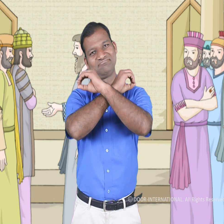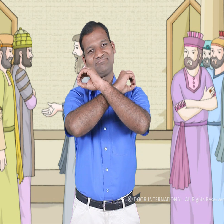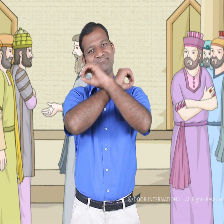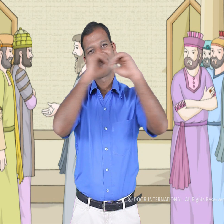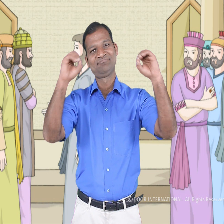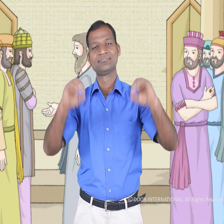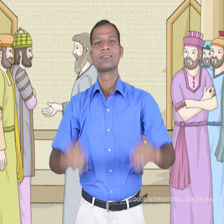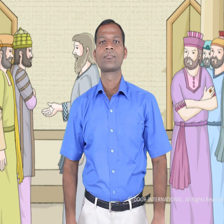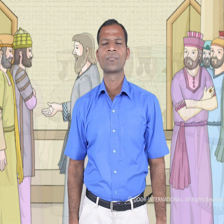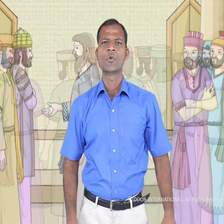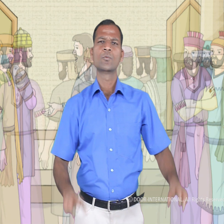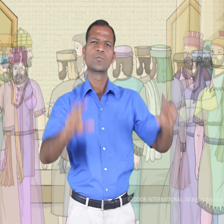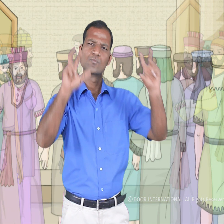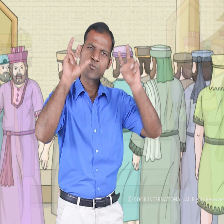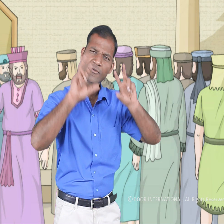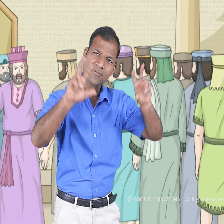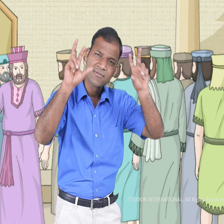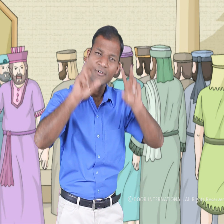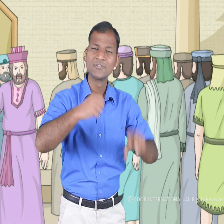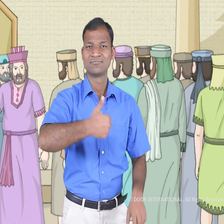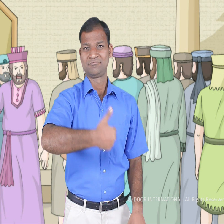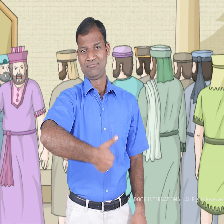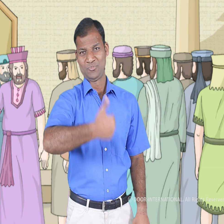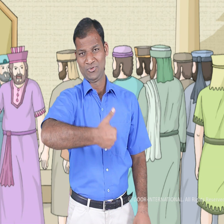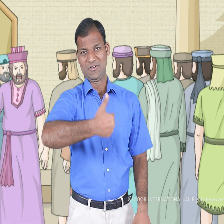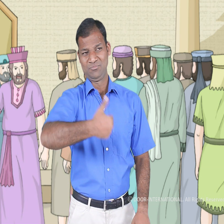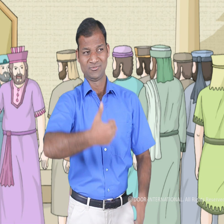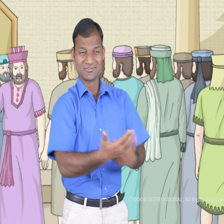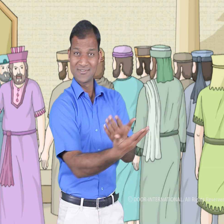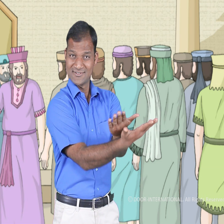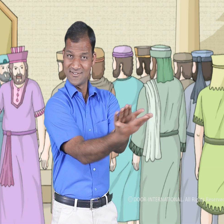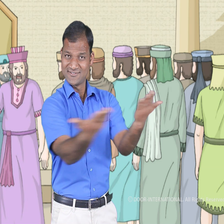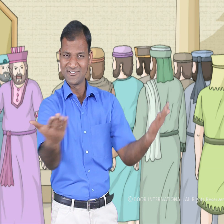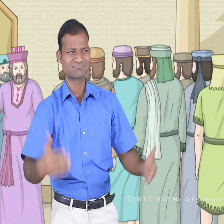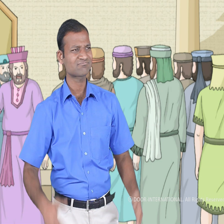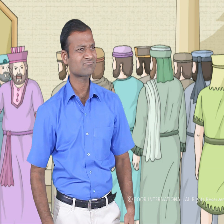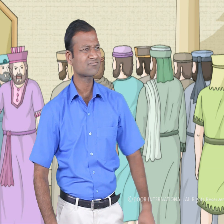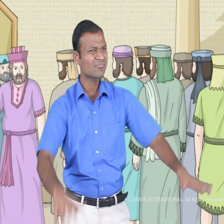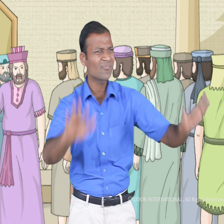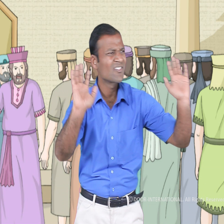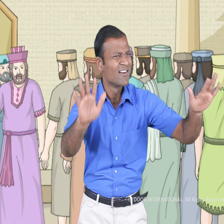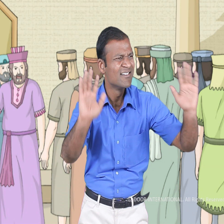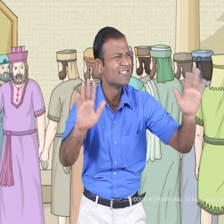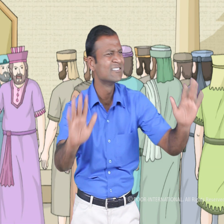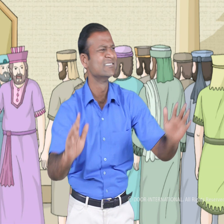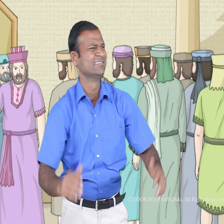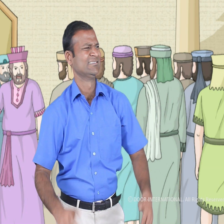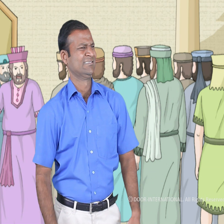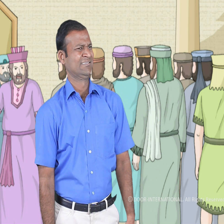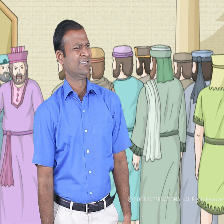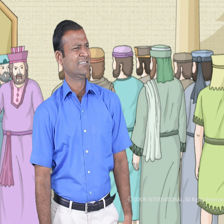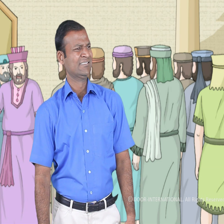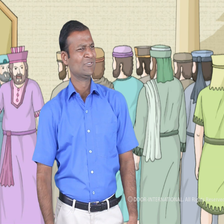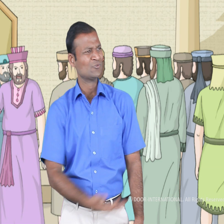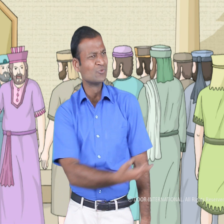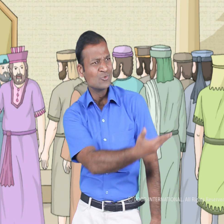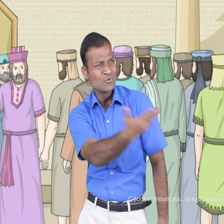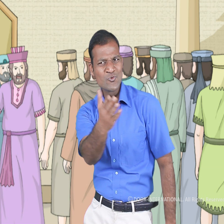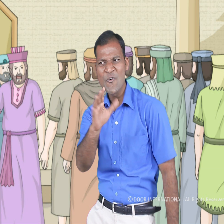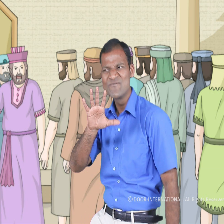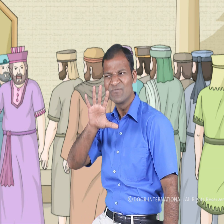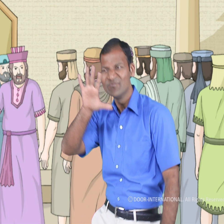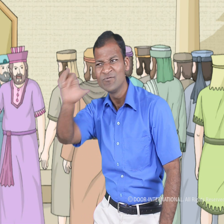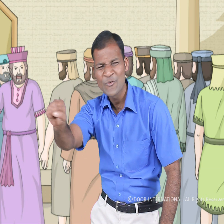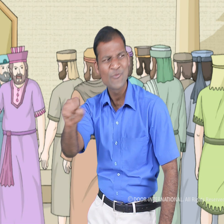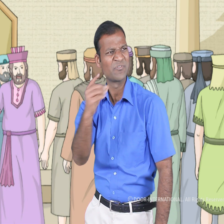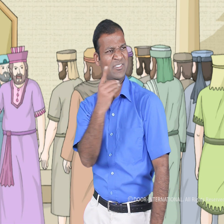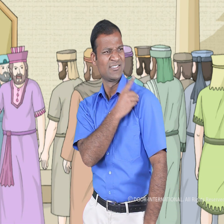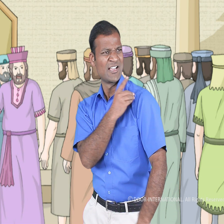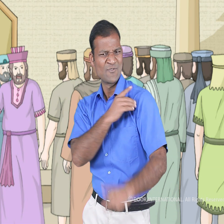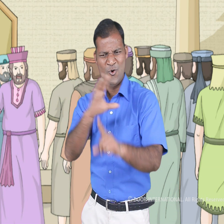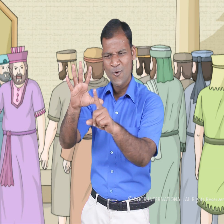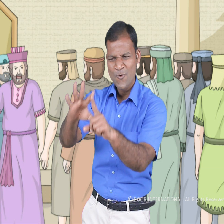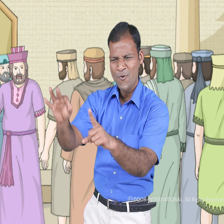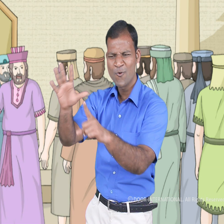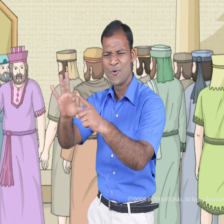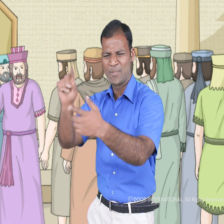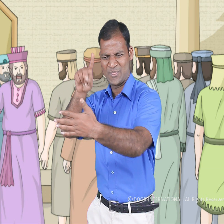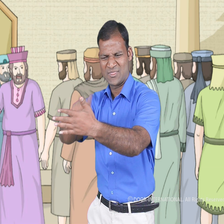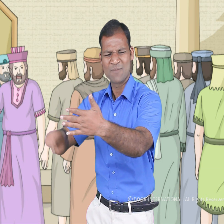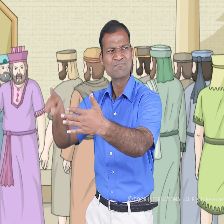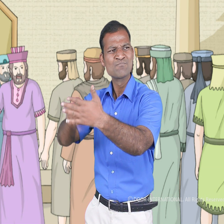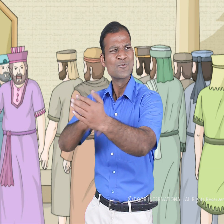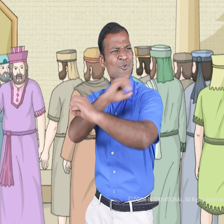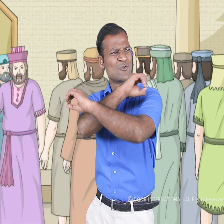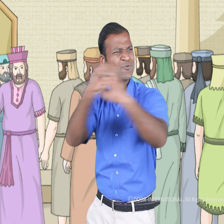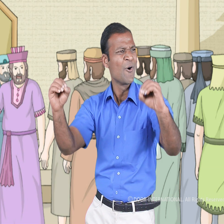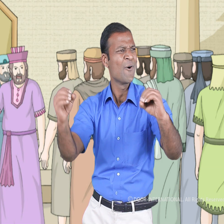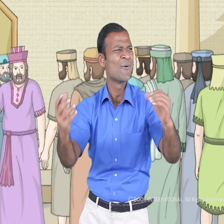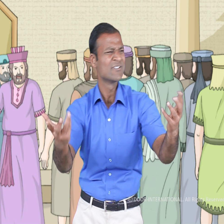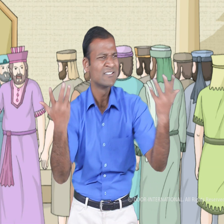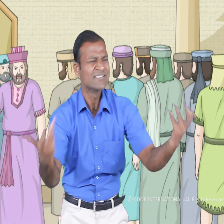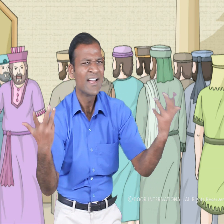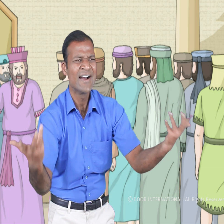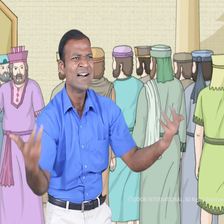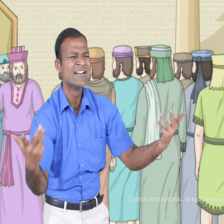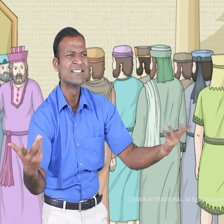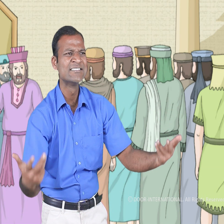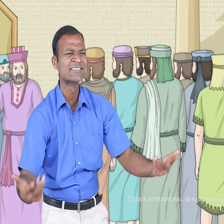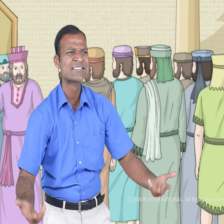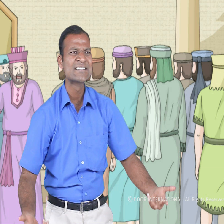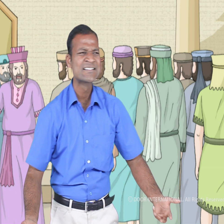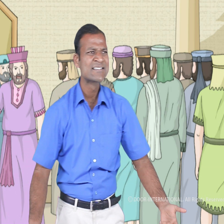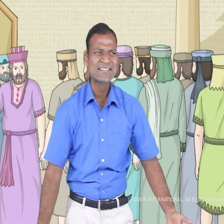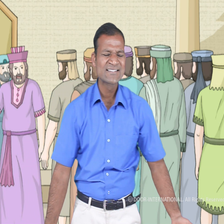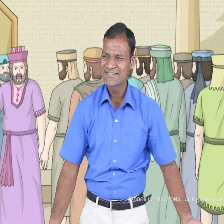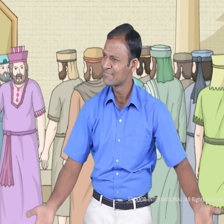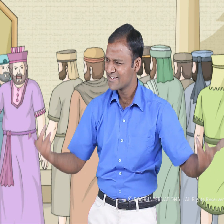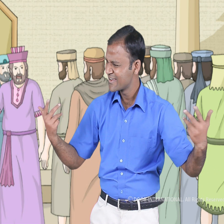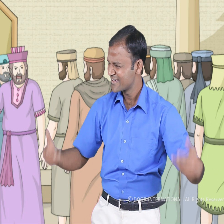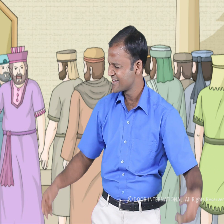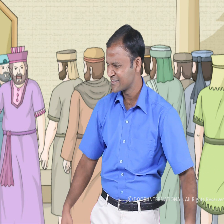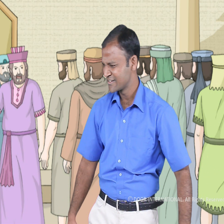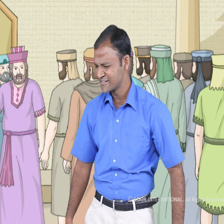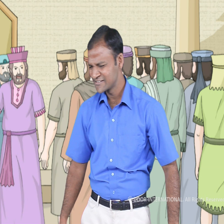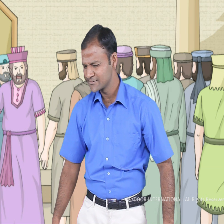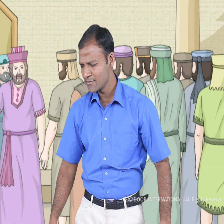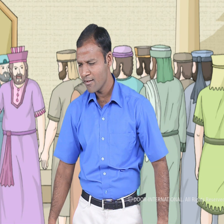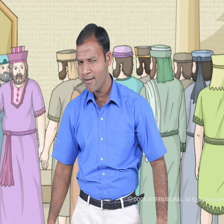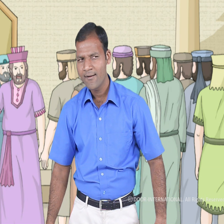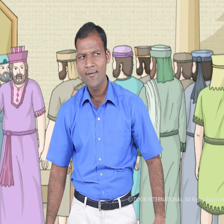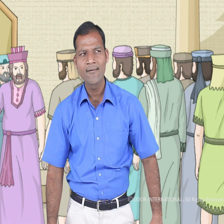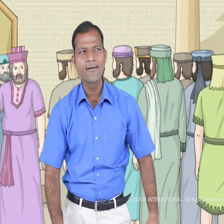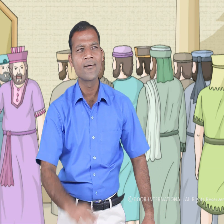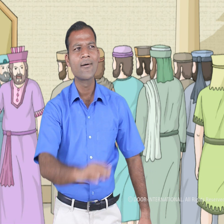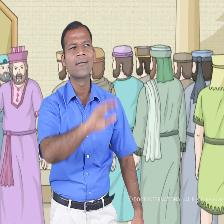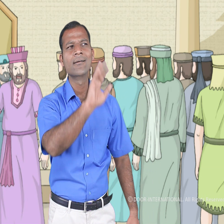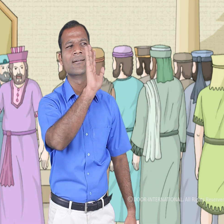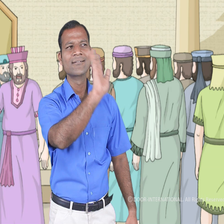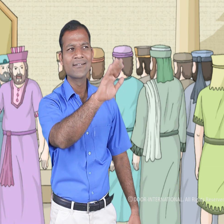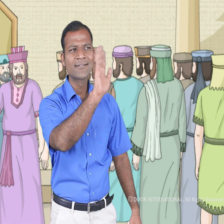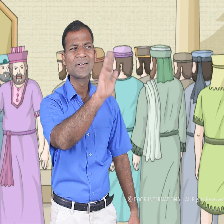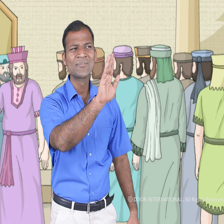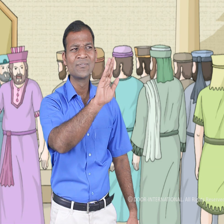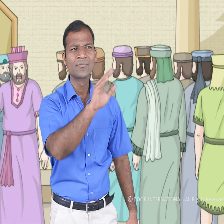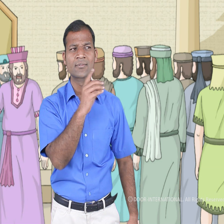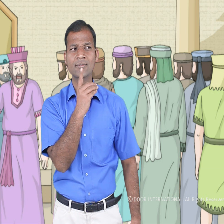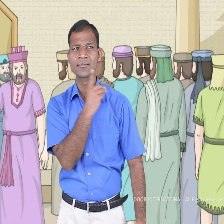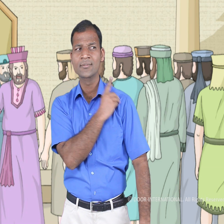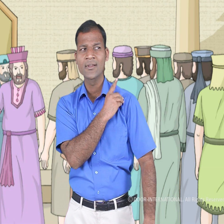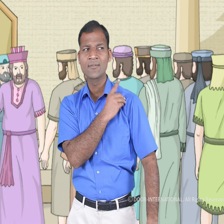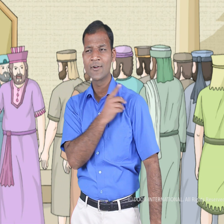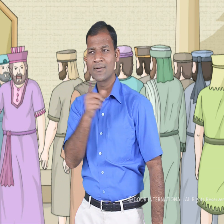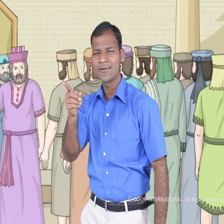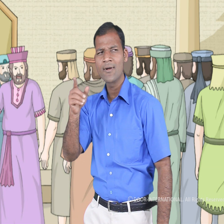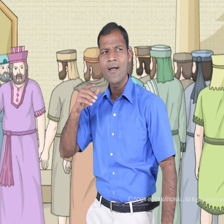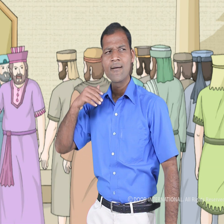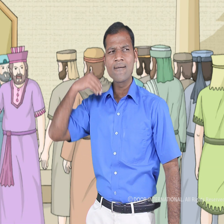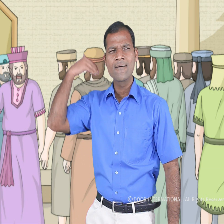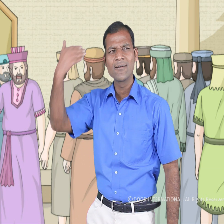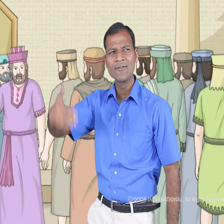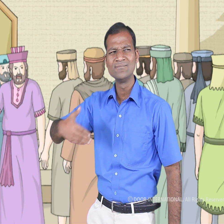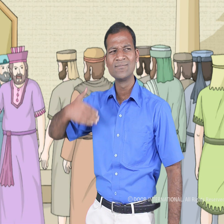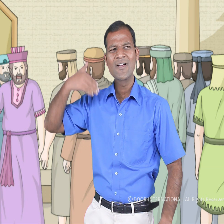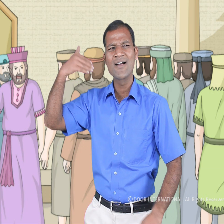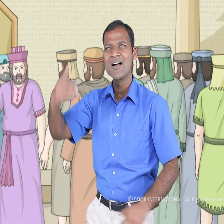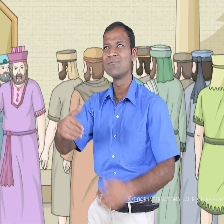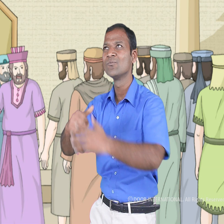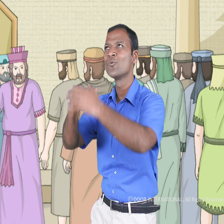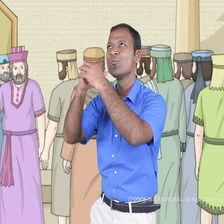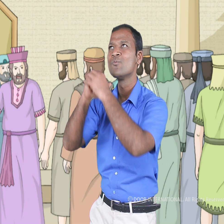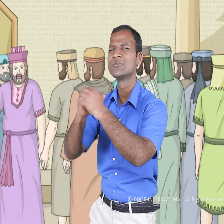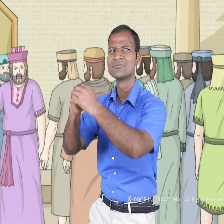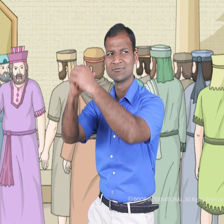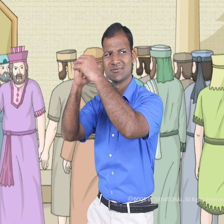Thus the administrators and satraps sought a charge against Daniel concerning the kingdom, but they could find no charge or corruption, because he was trustworthy, and no negligence or corruption was found in him.